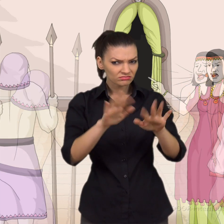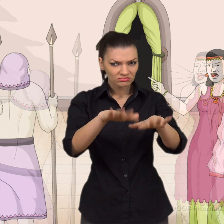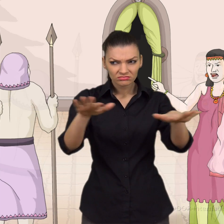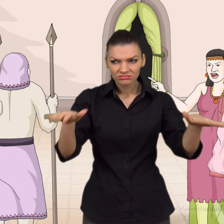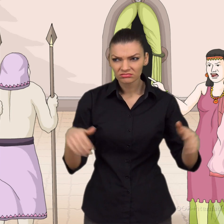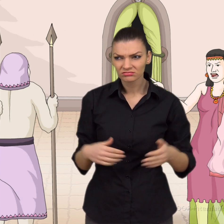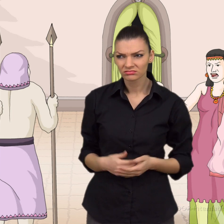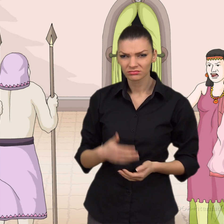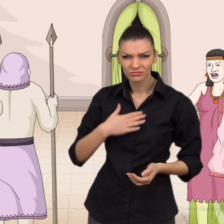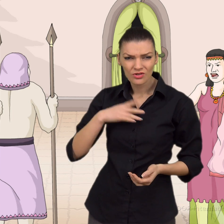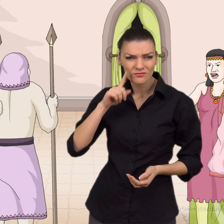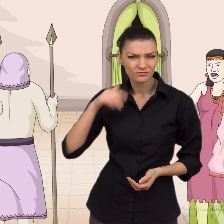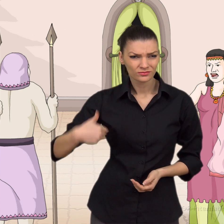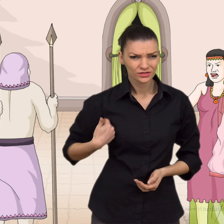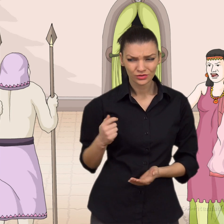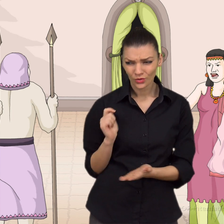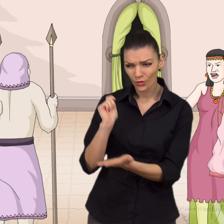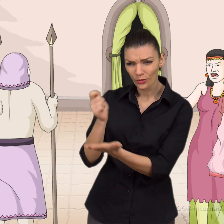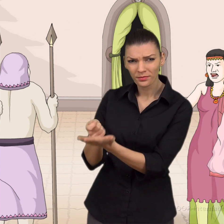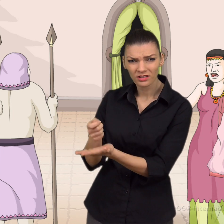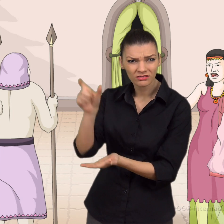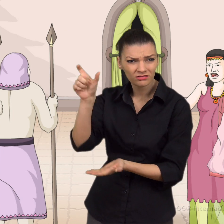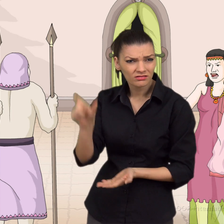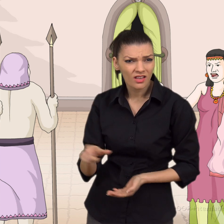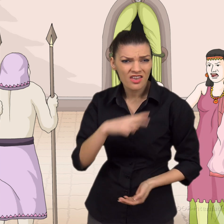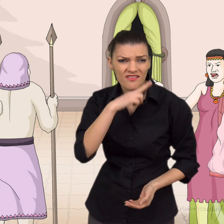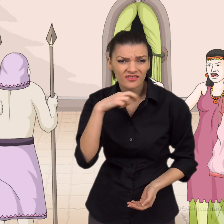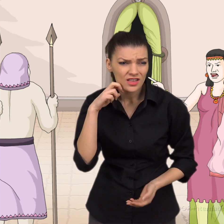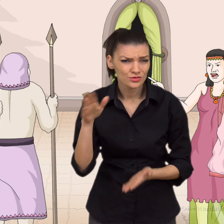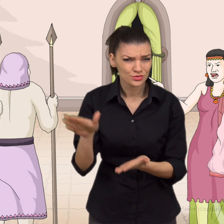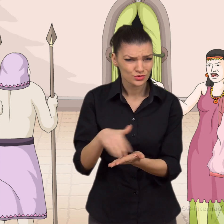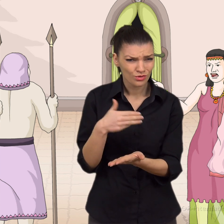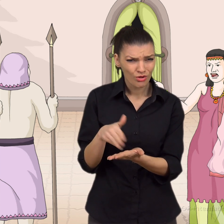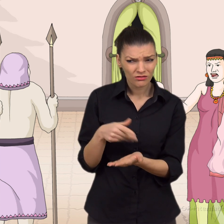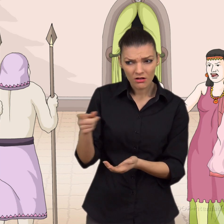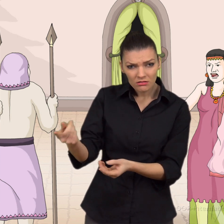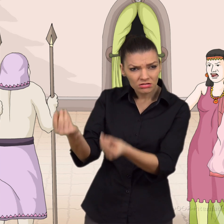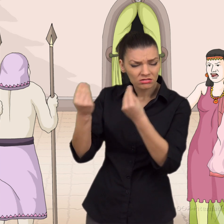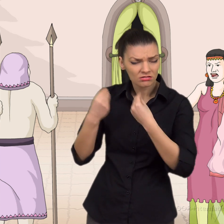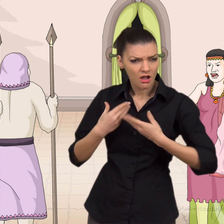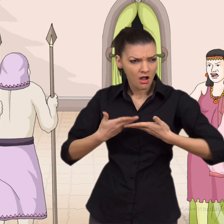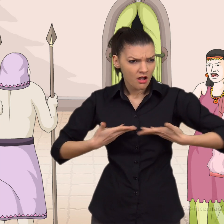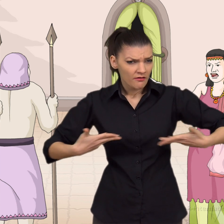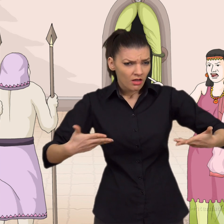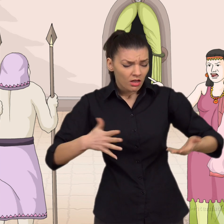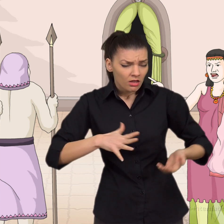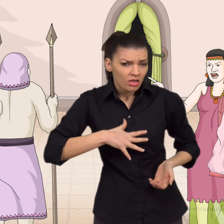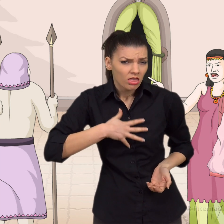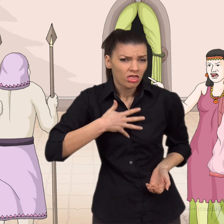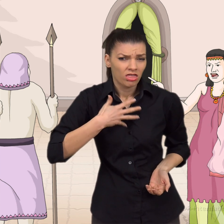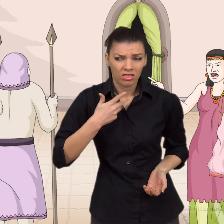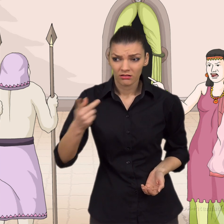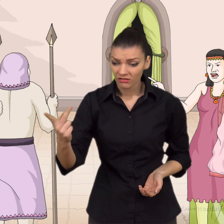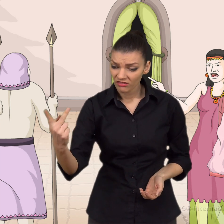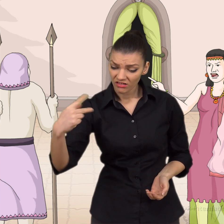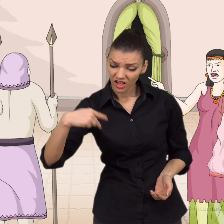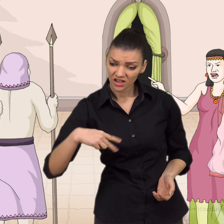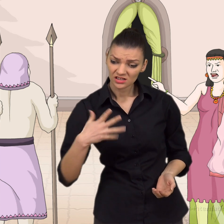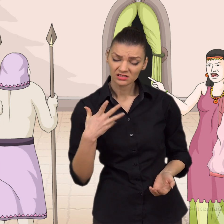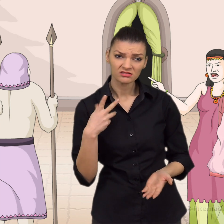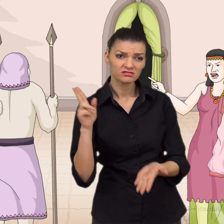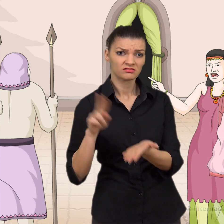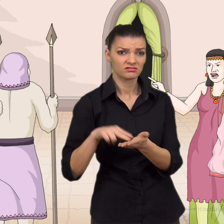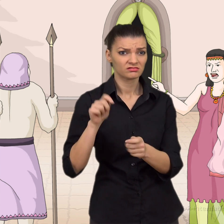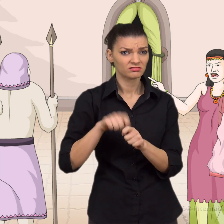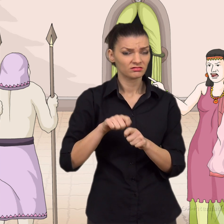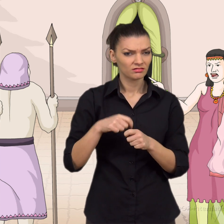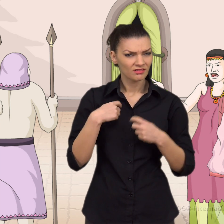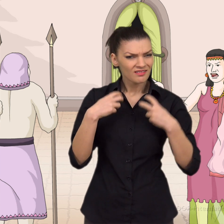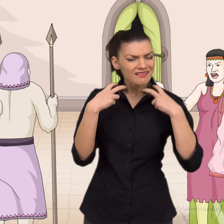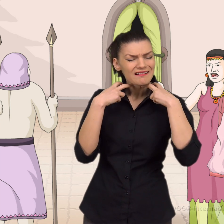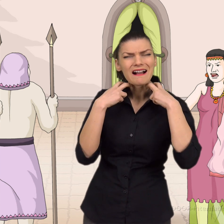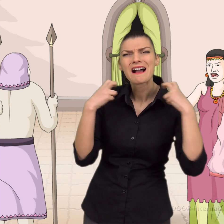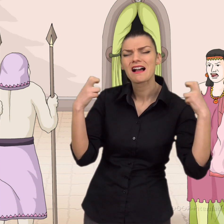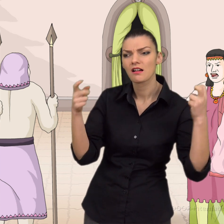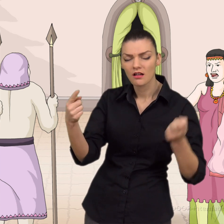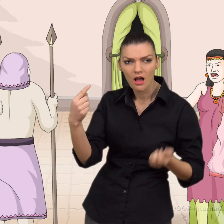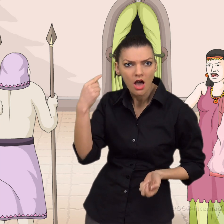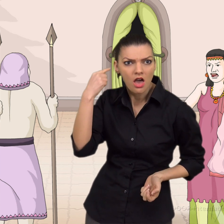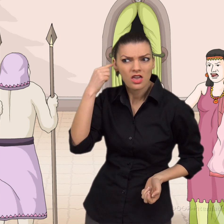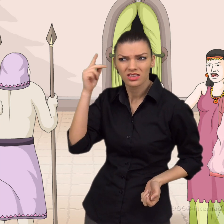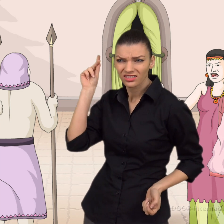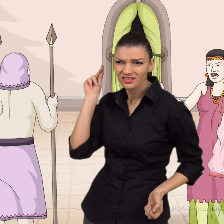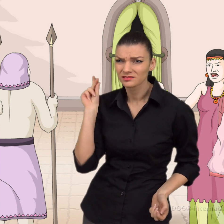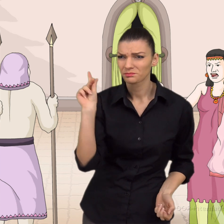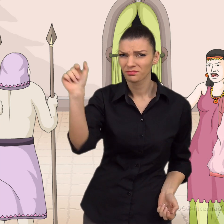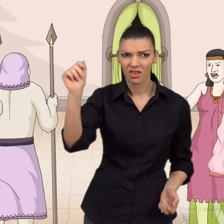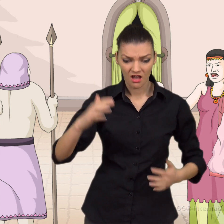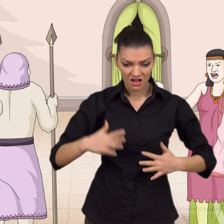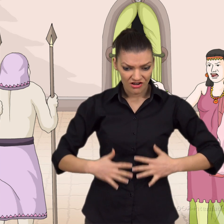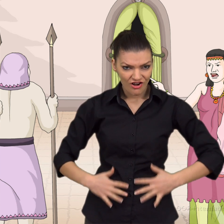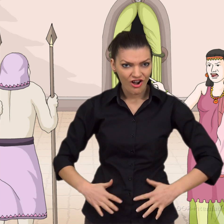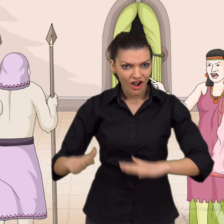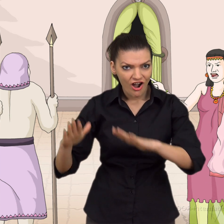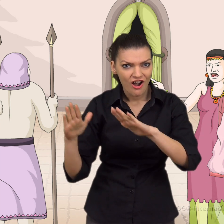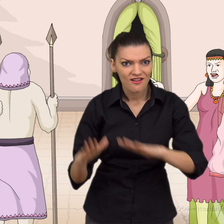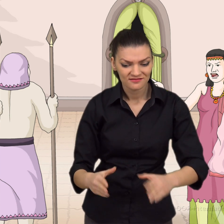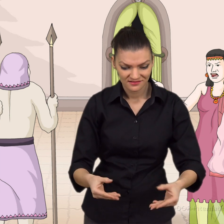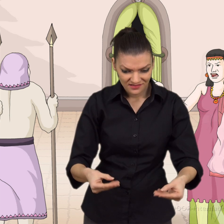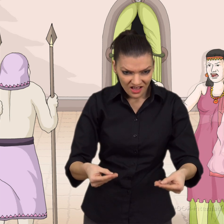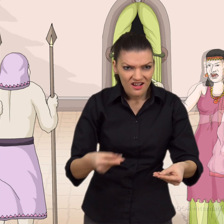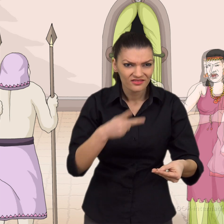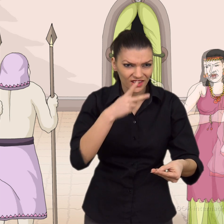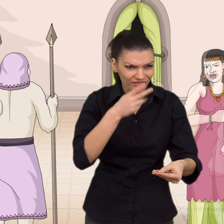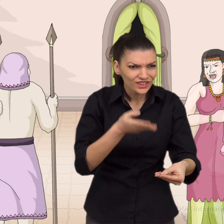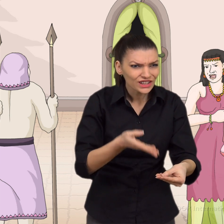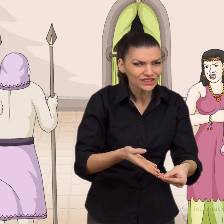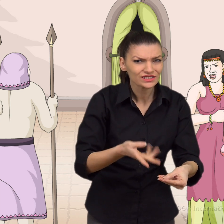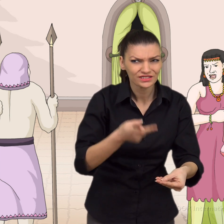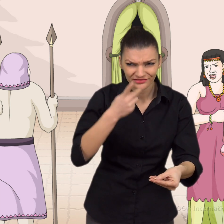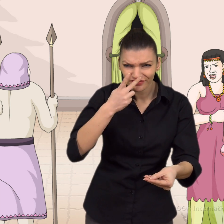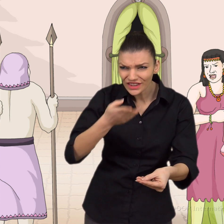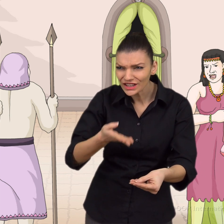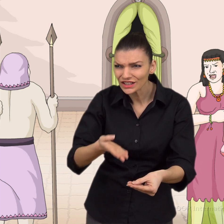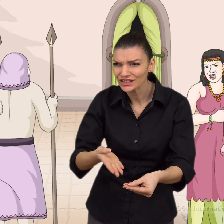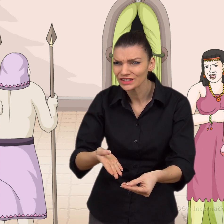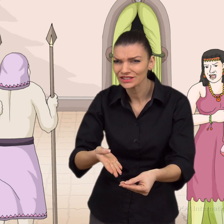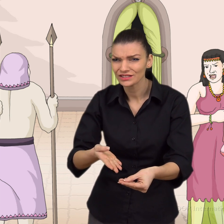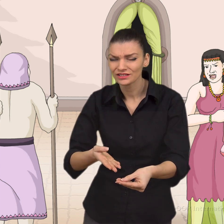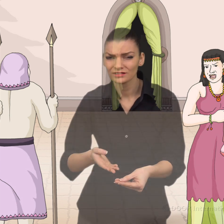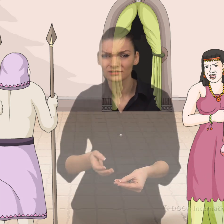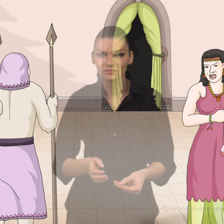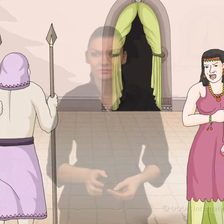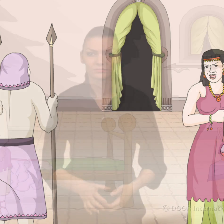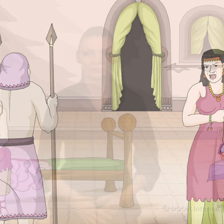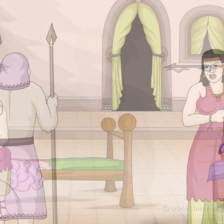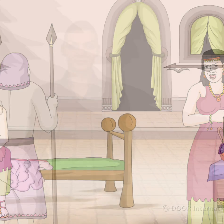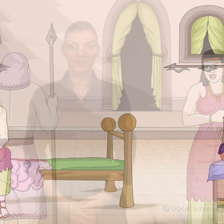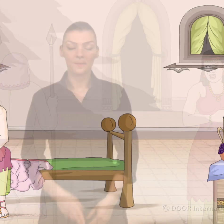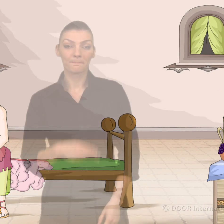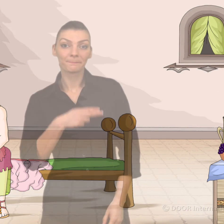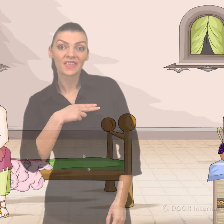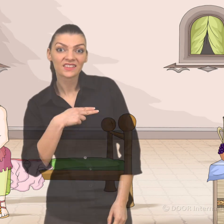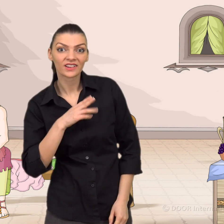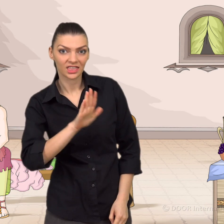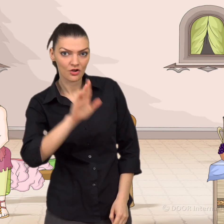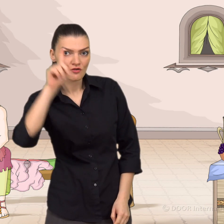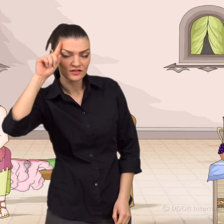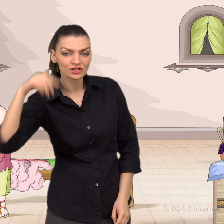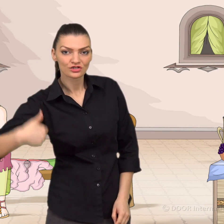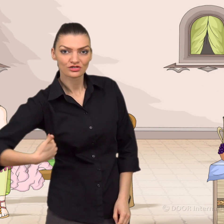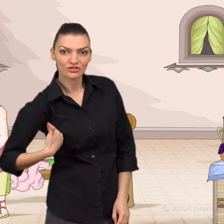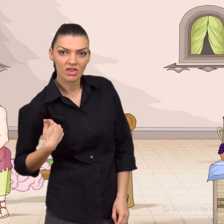He came to me so he could sleep with me, but I screamed as loud as I could. When he heard me scream for help, he left his cloak beside me and ran out of the house.”